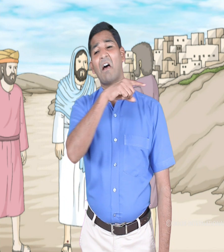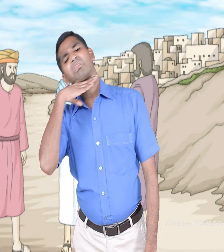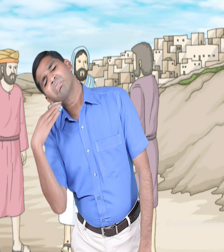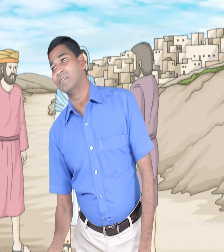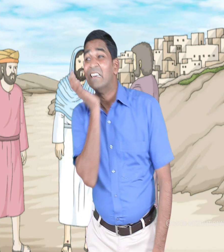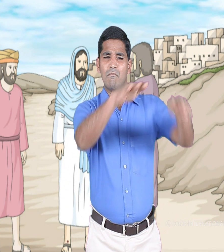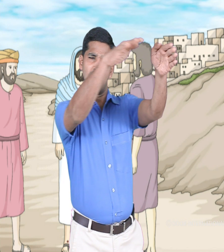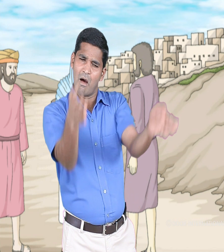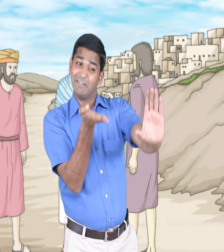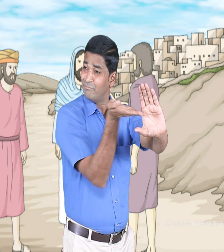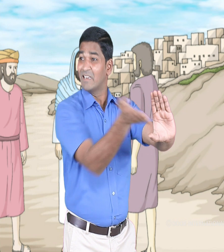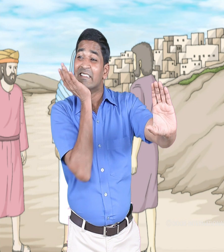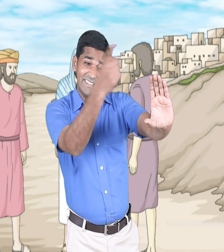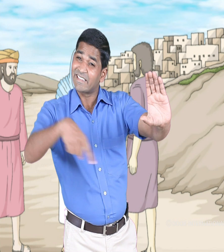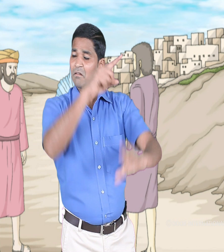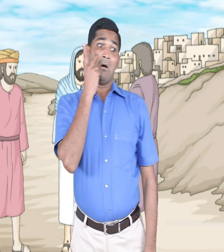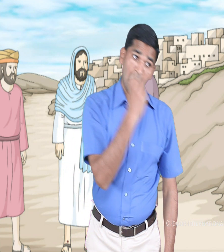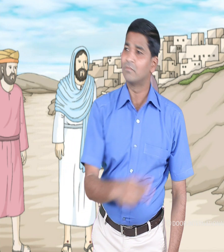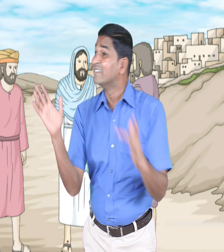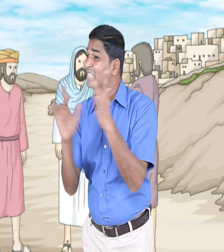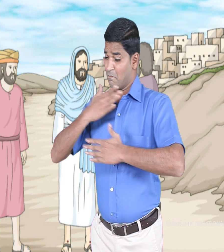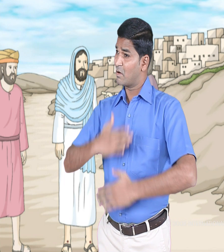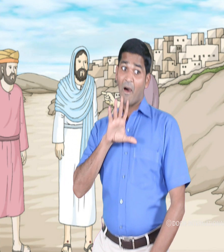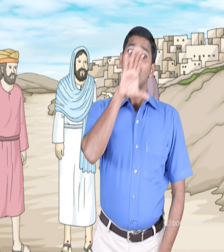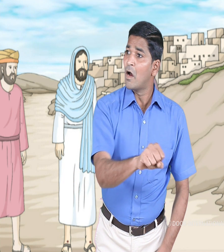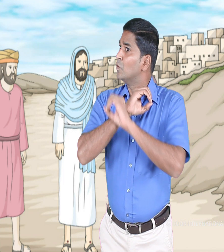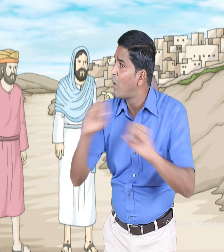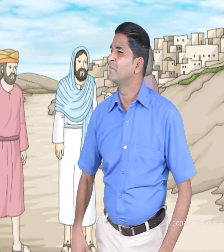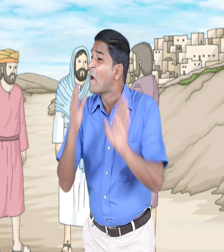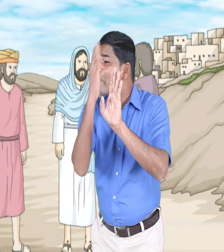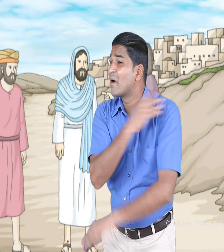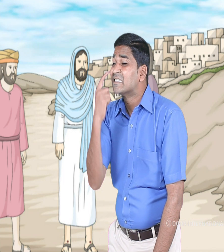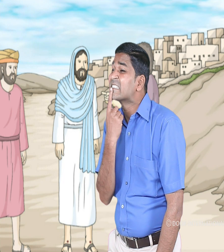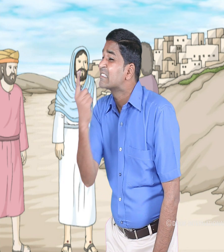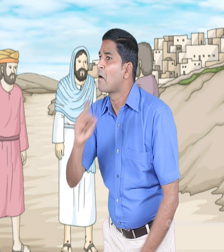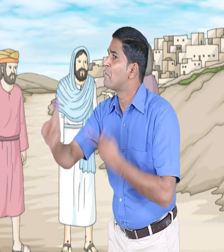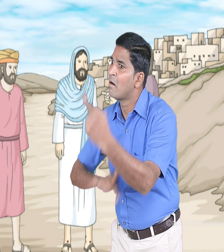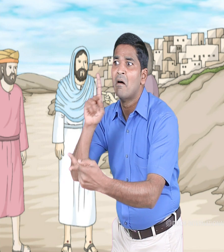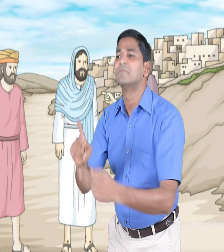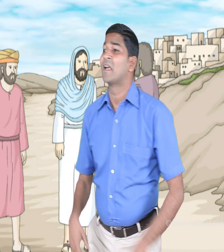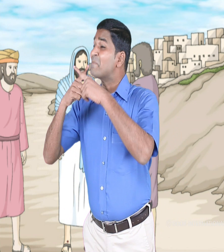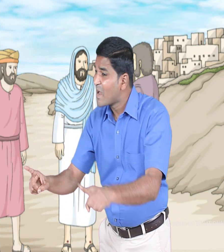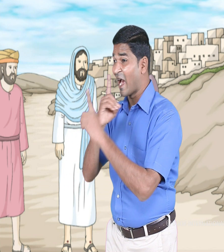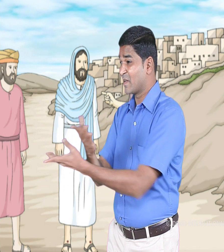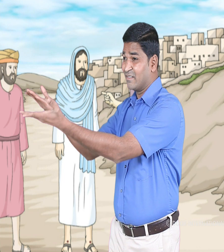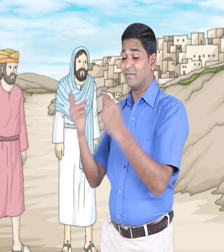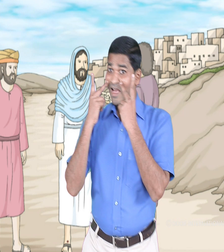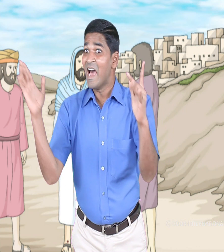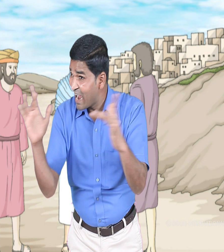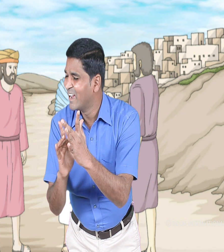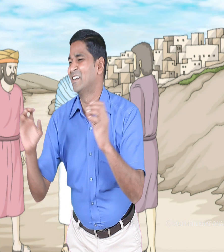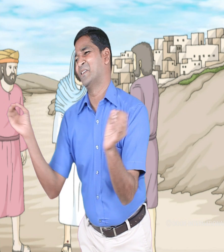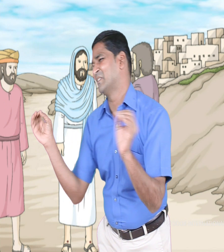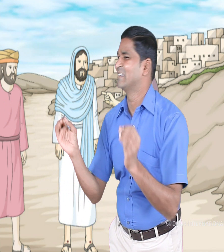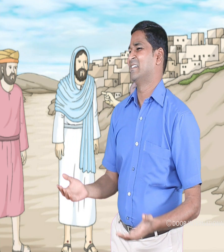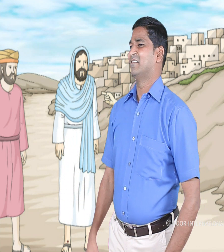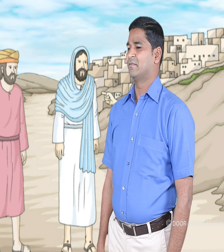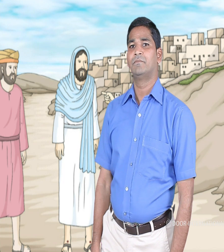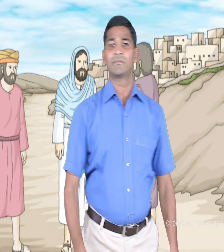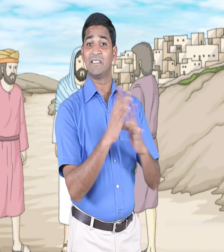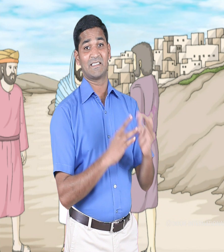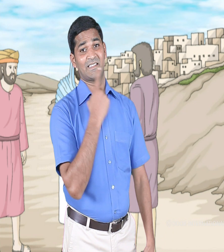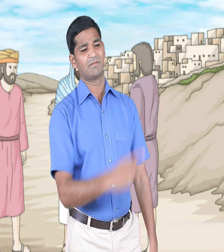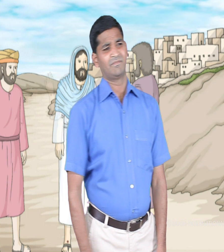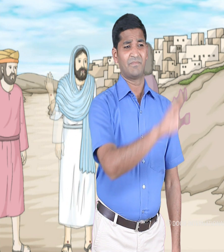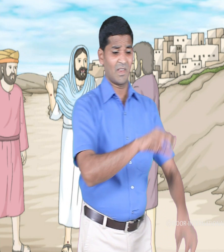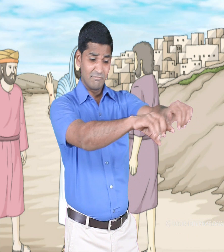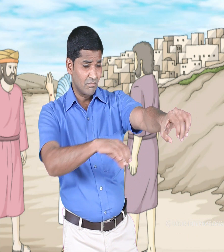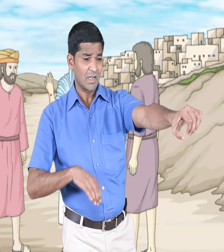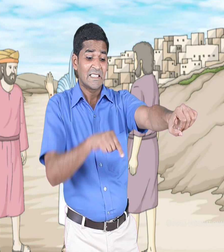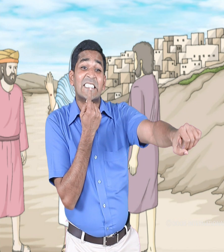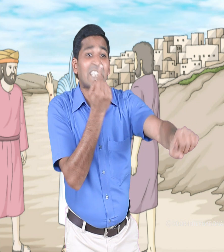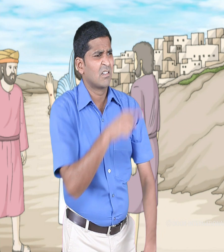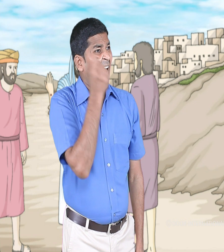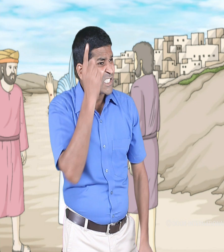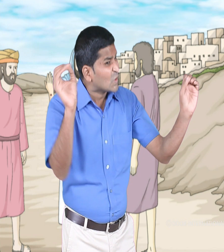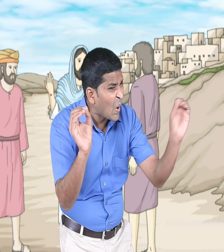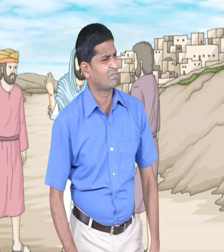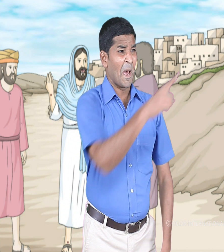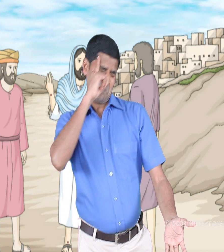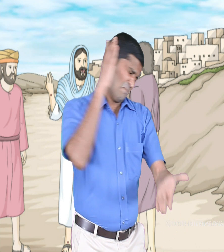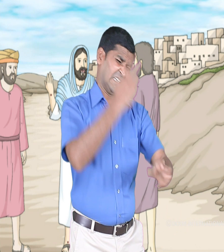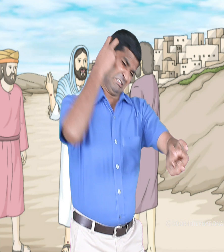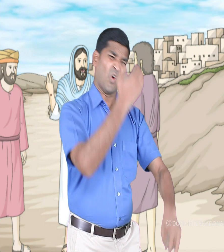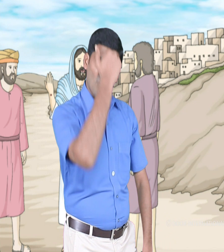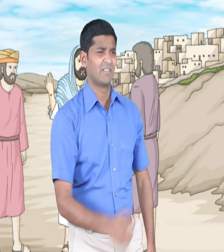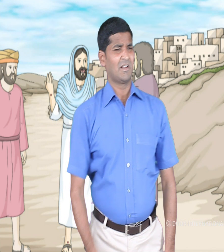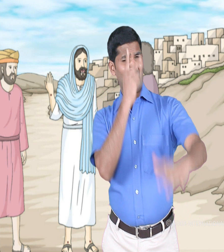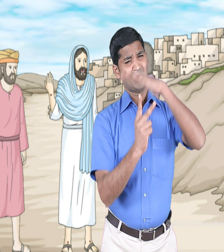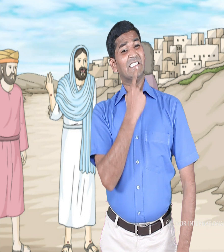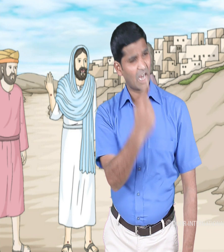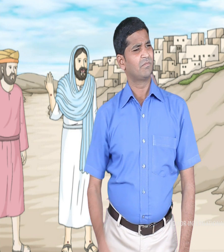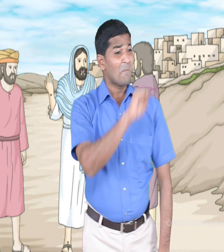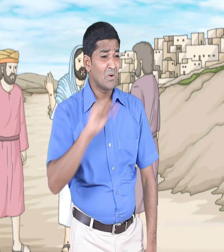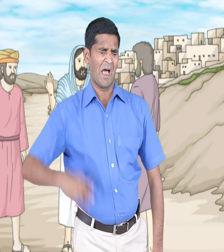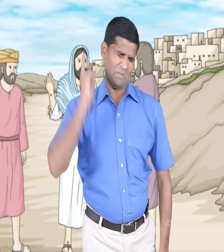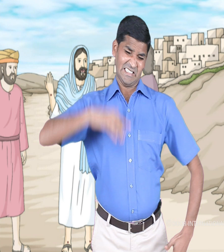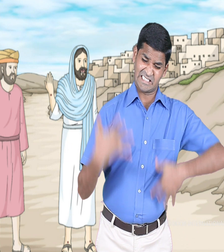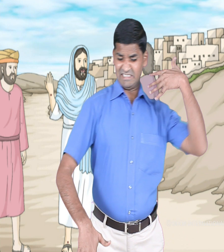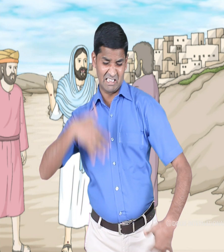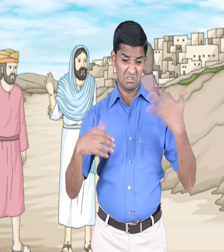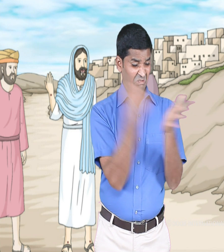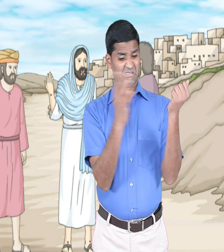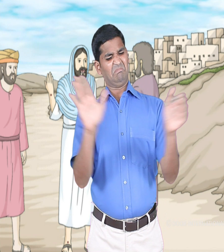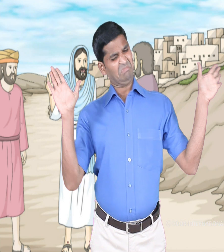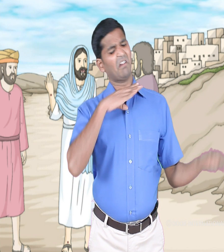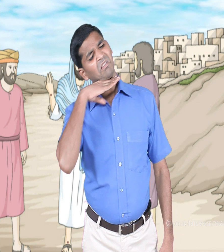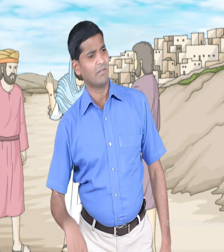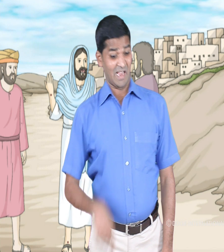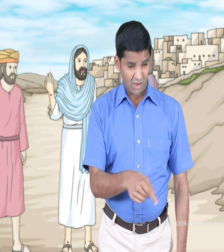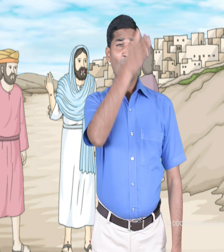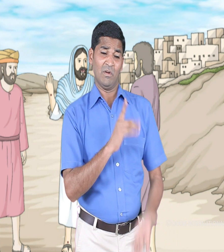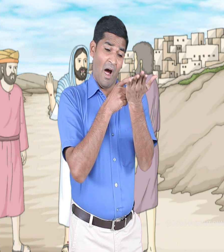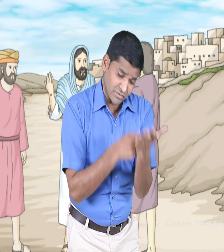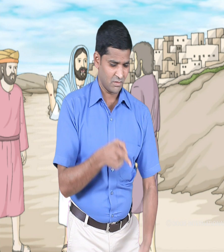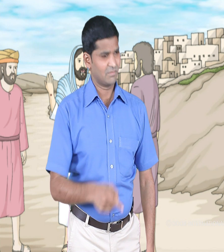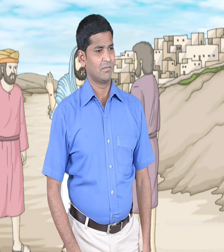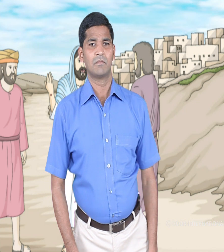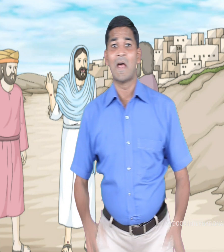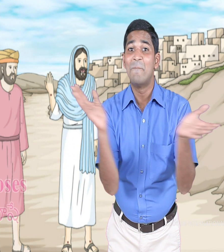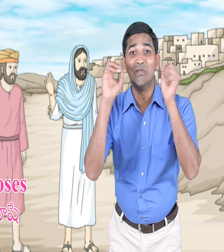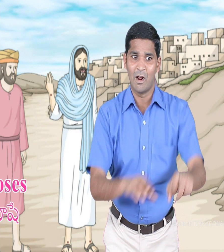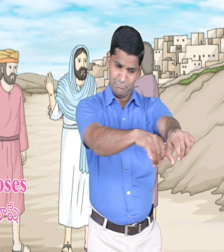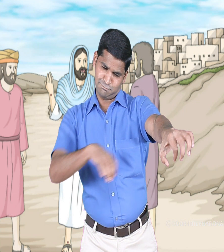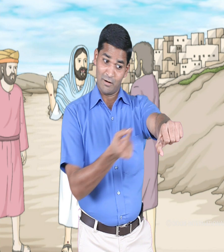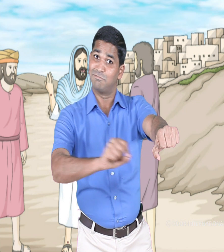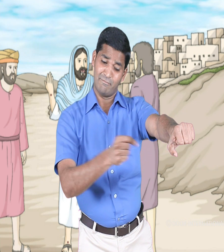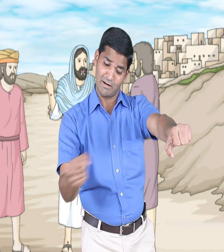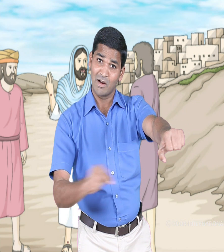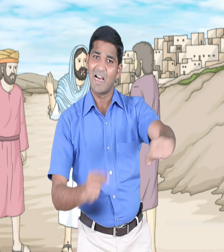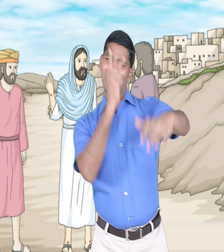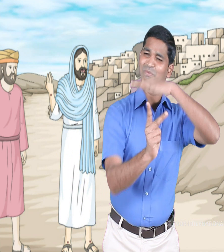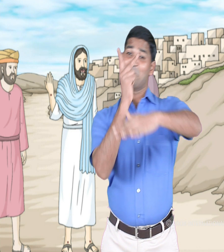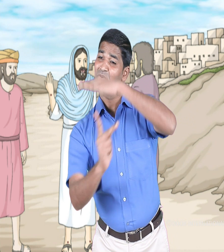Then Jesus said to them, “O foolish ones, how slow are your hearts to believe all that the prophets have spoken! Was it not necessary for the Christ to suffer these things and then to enter His glory?”